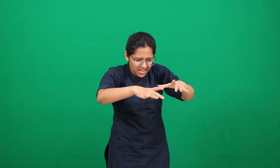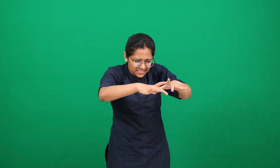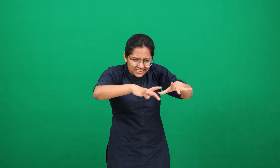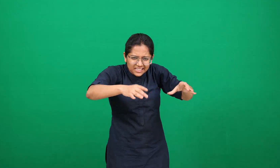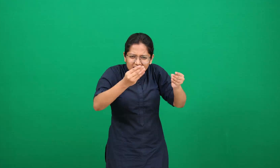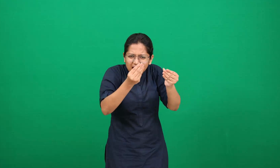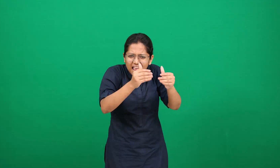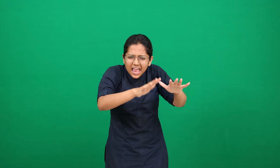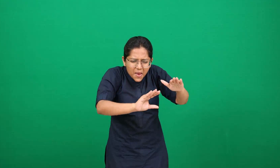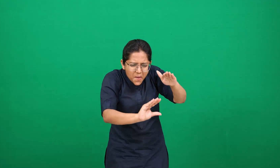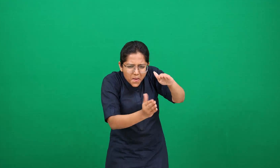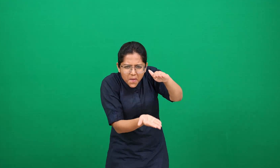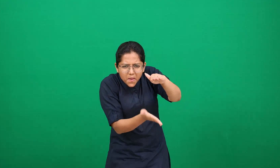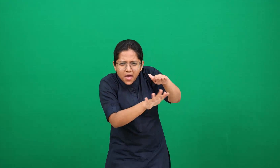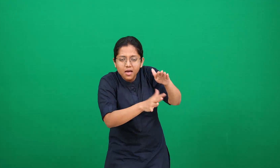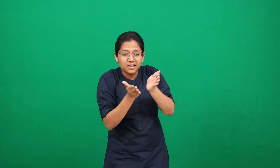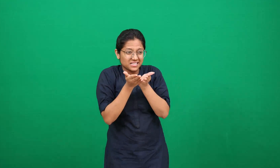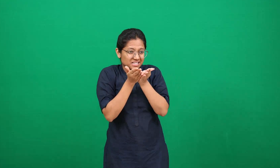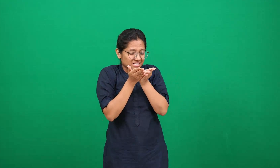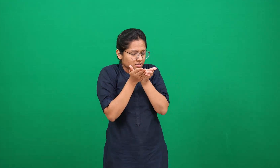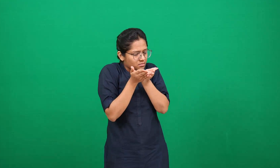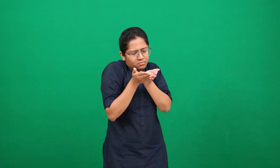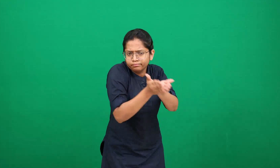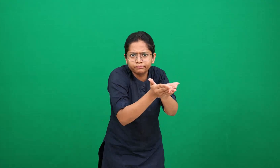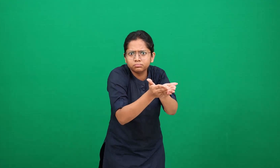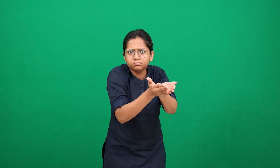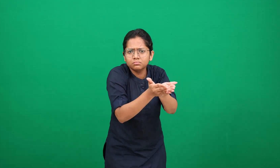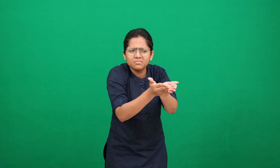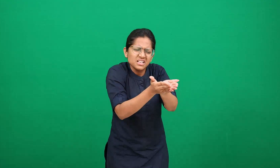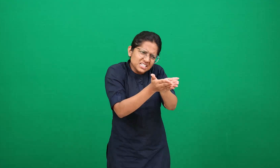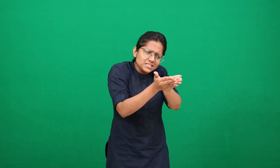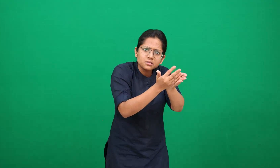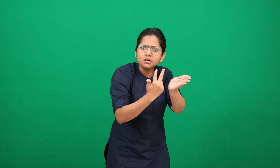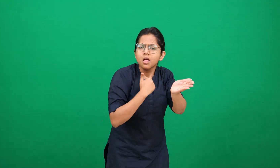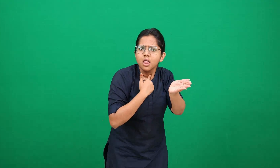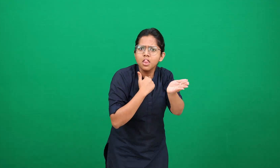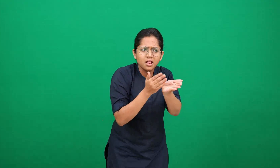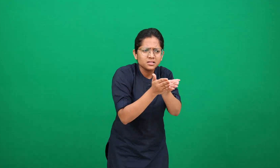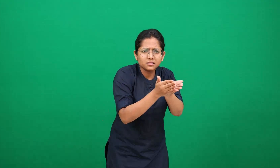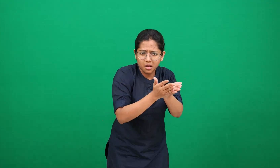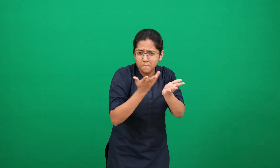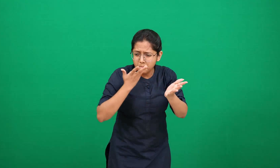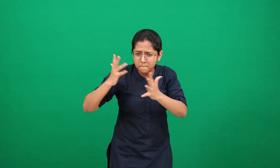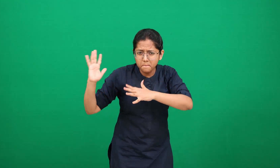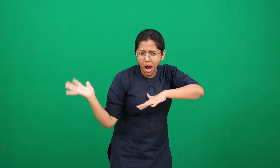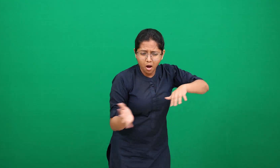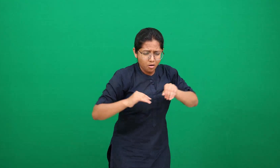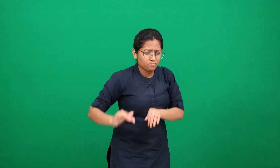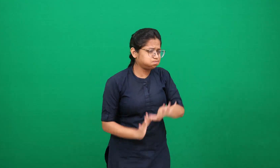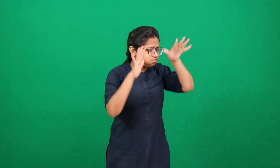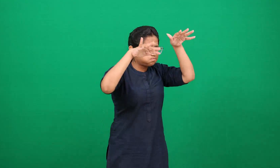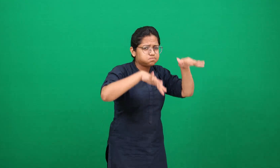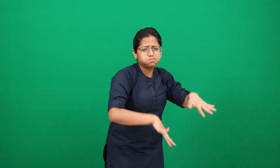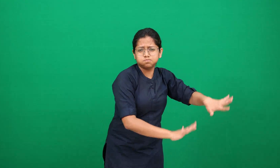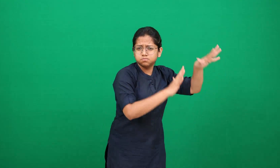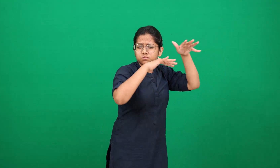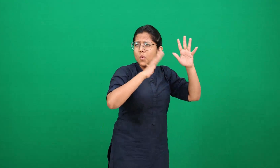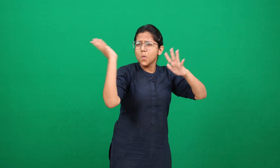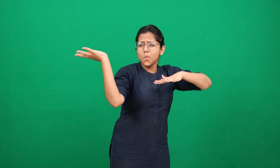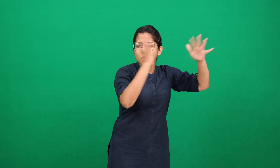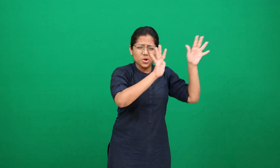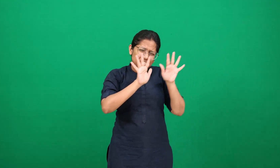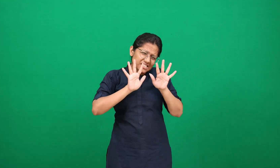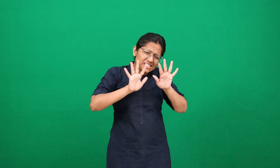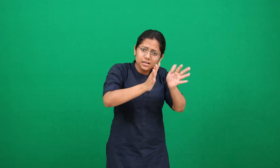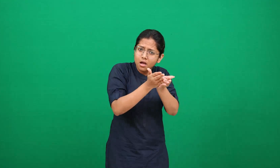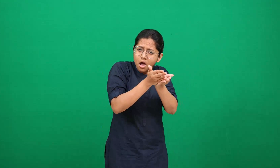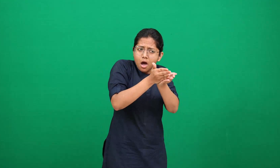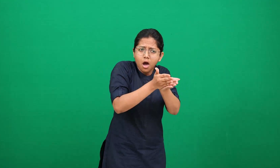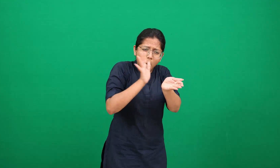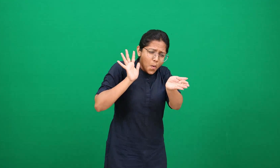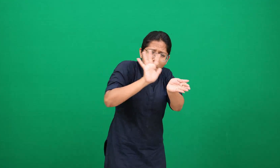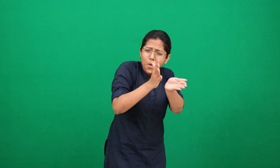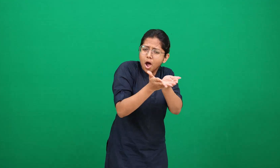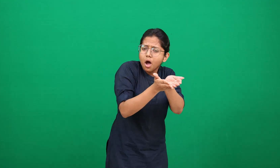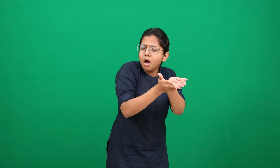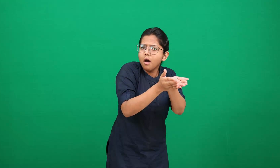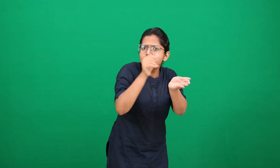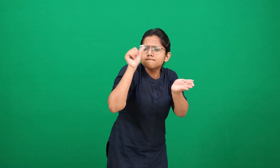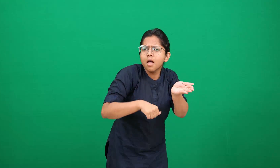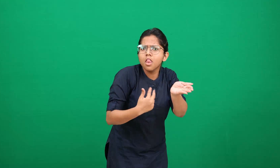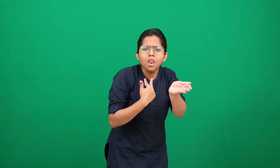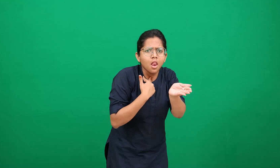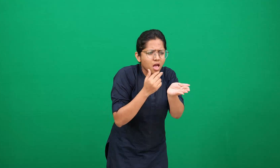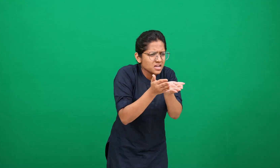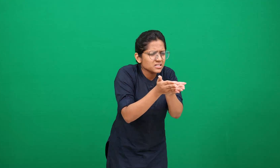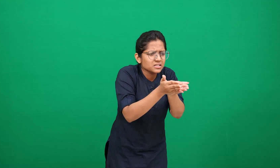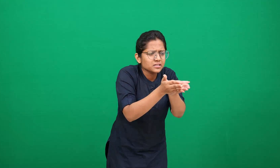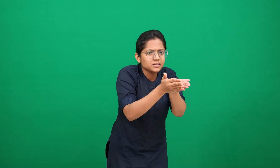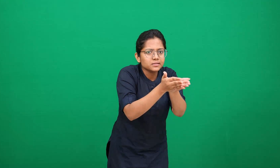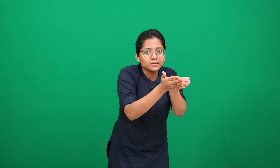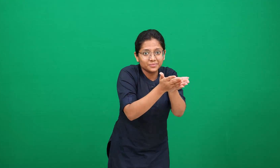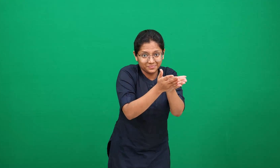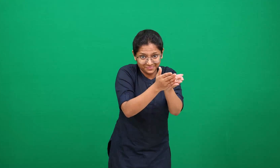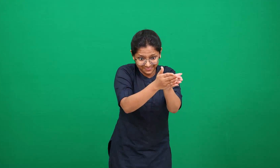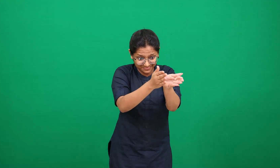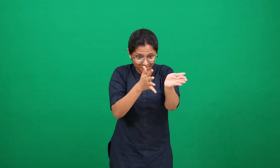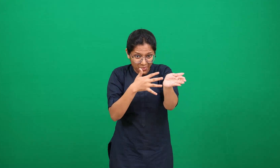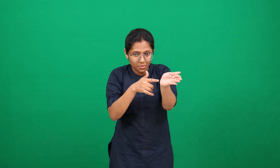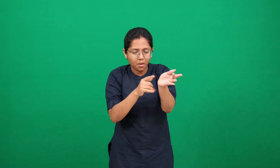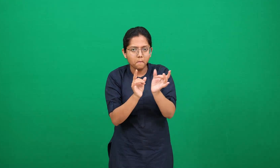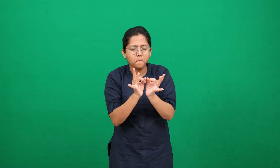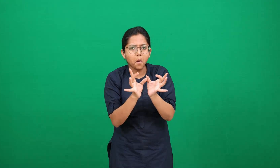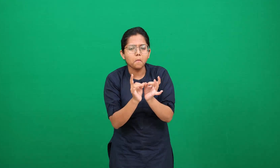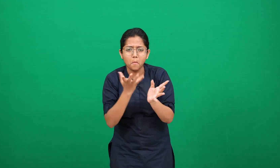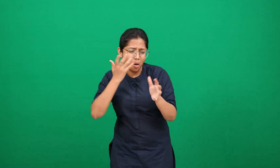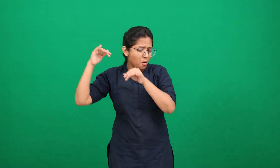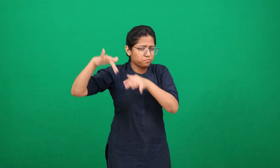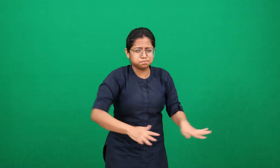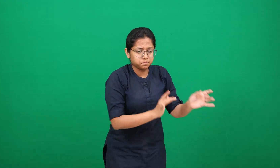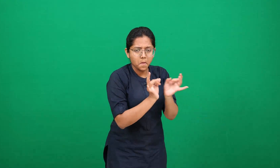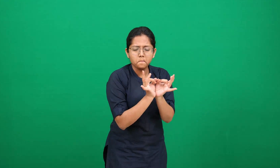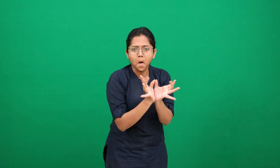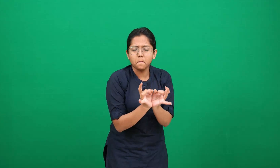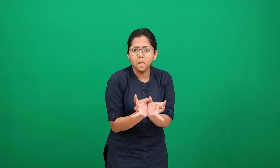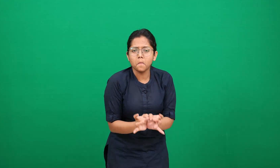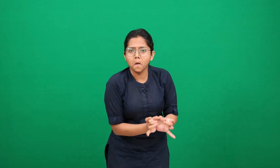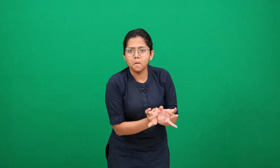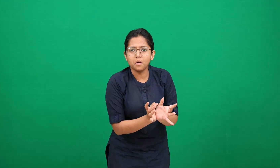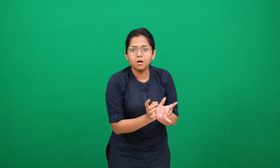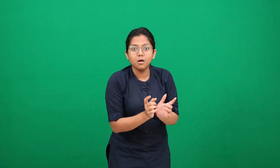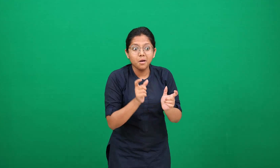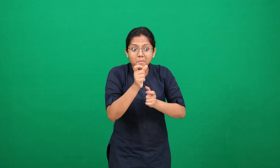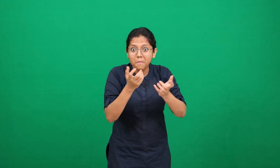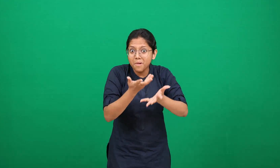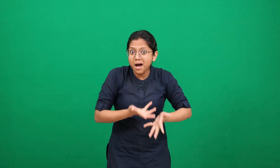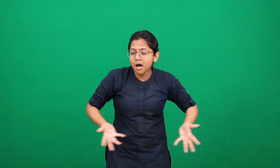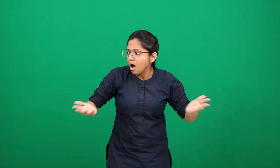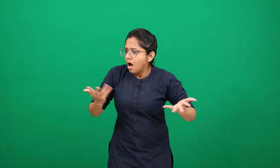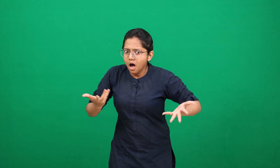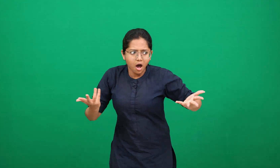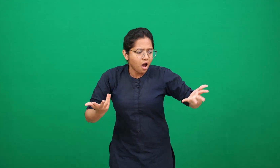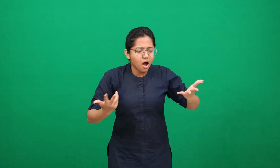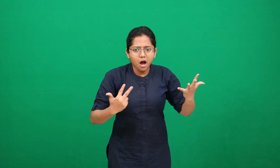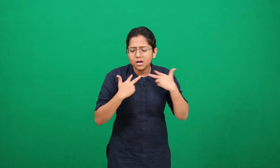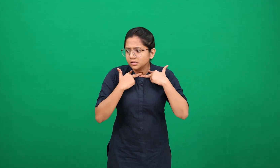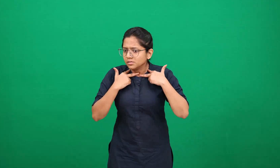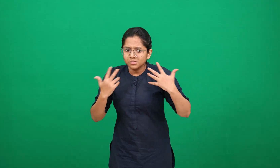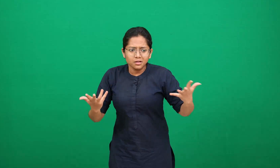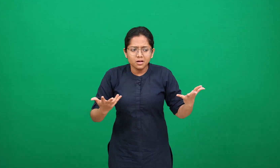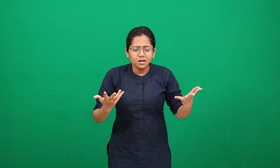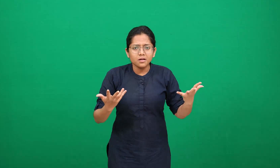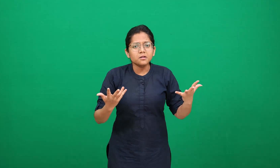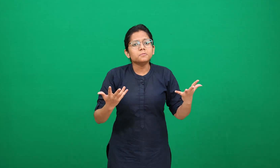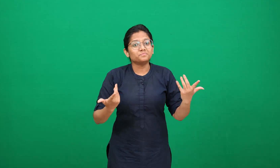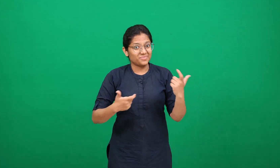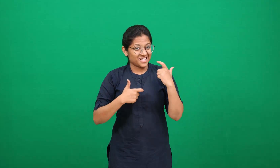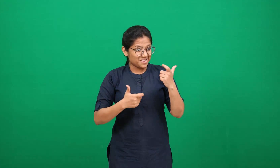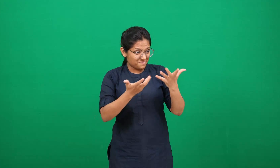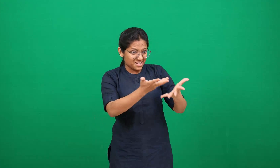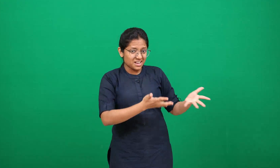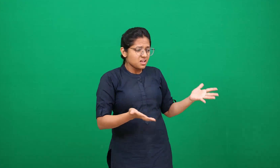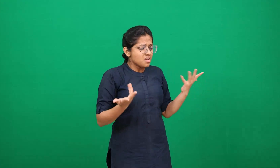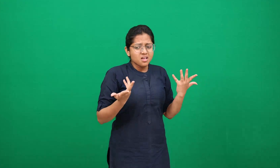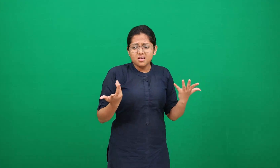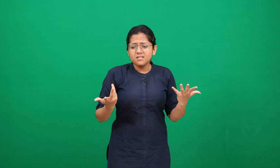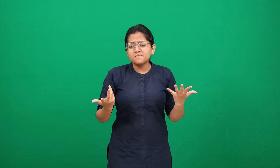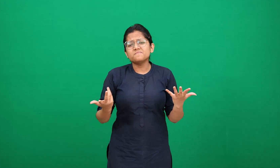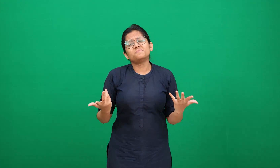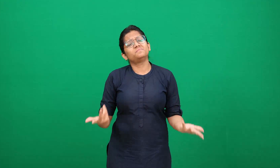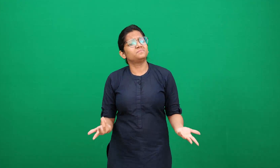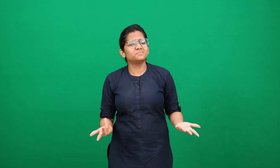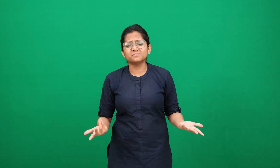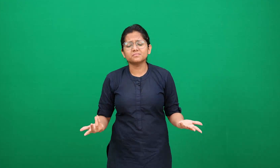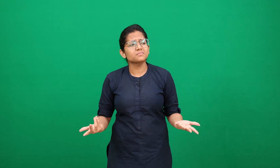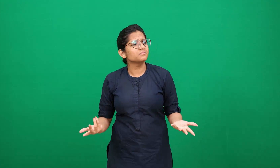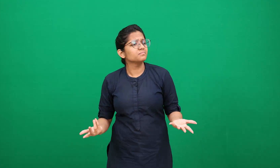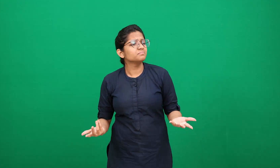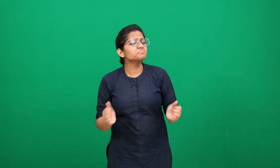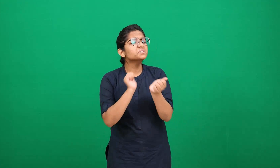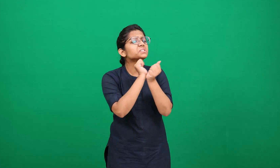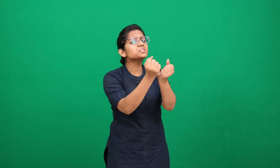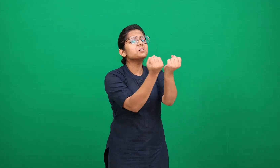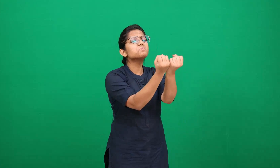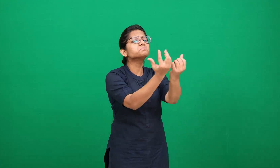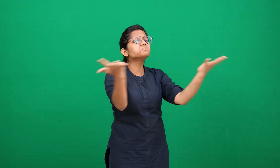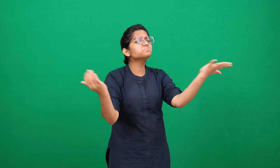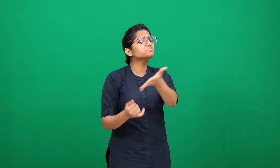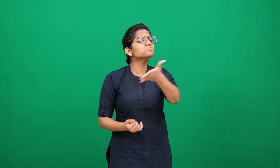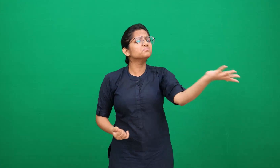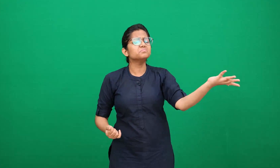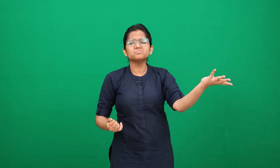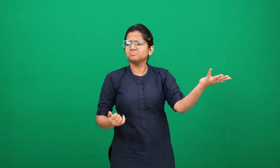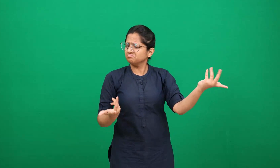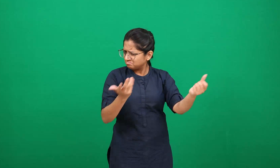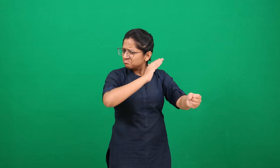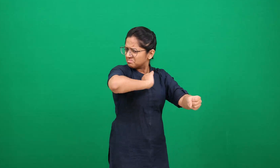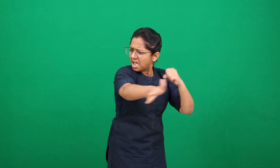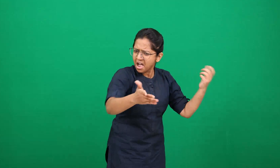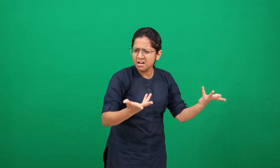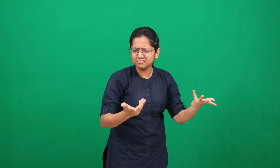But the vessel struck a sandbar and ran aground. The bow stuck fast and would not move, and the stern was being broken up by the pounding of the waves.